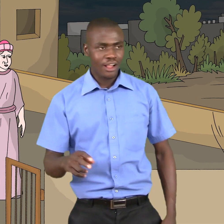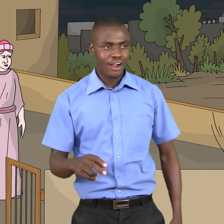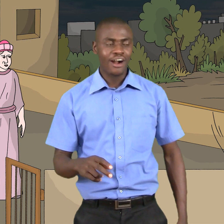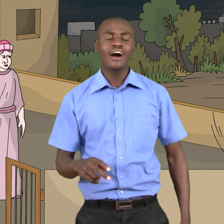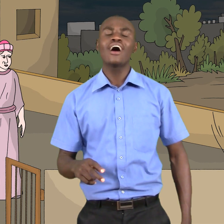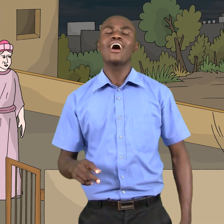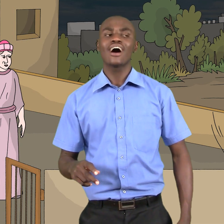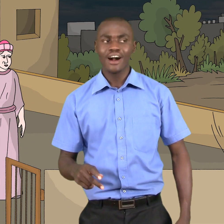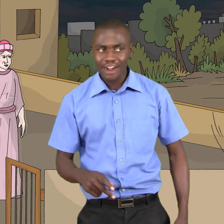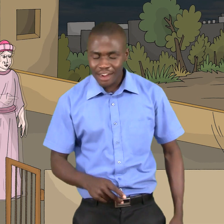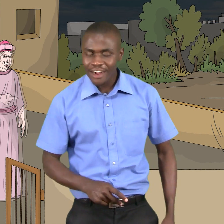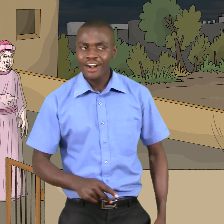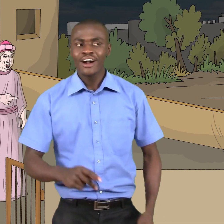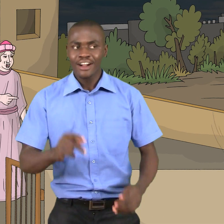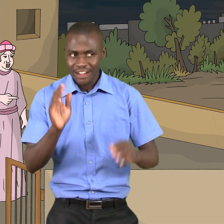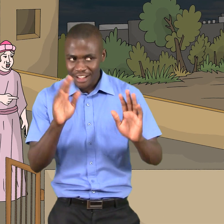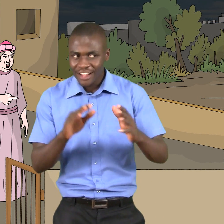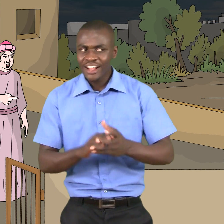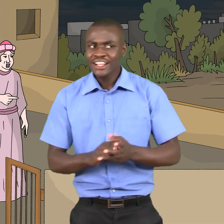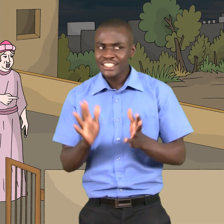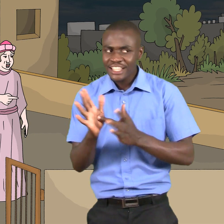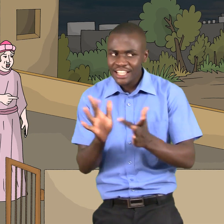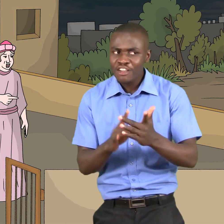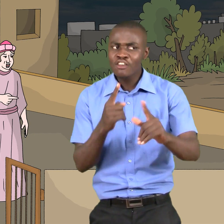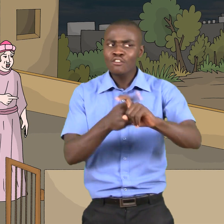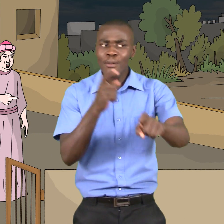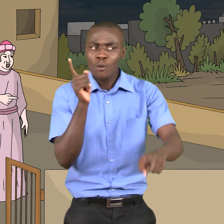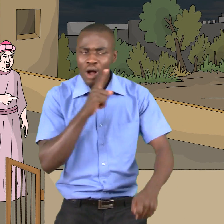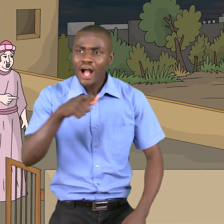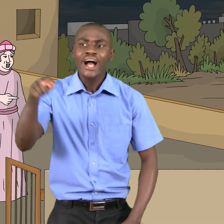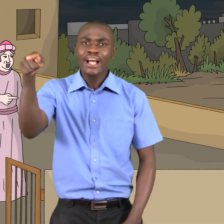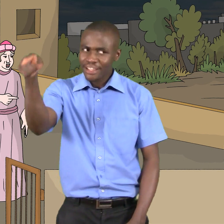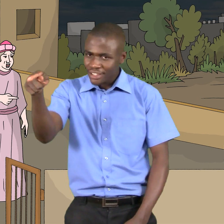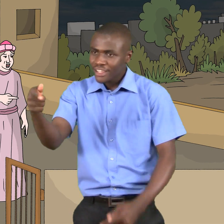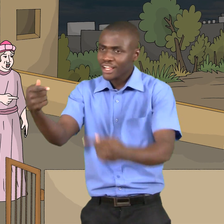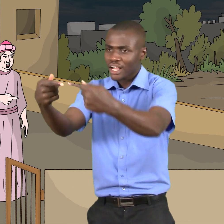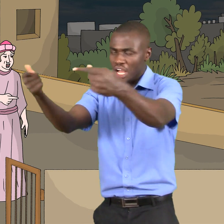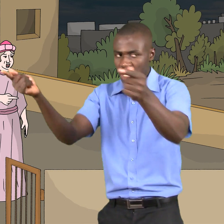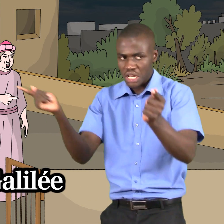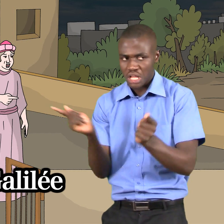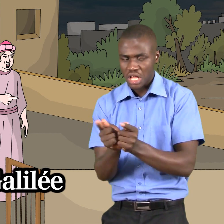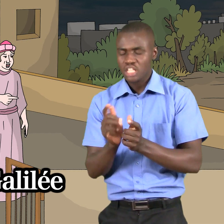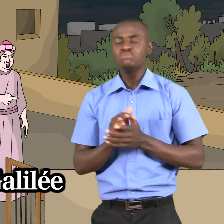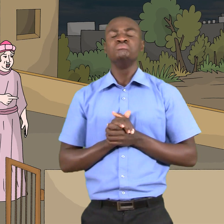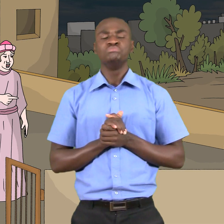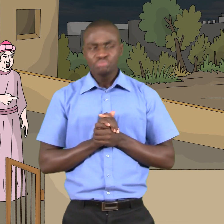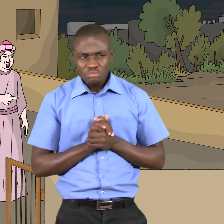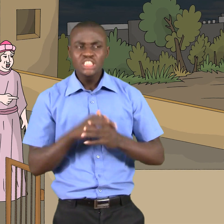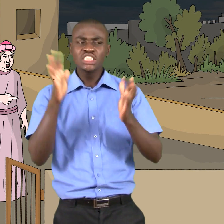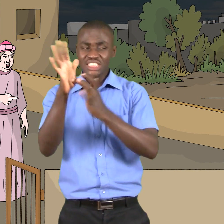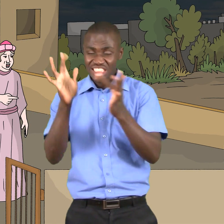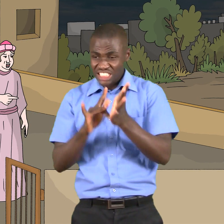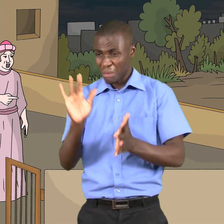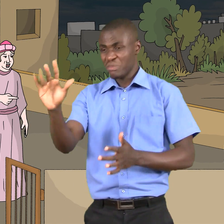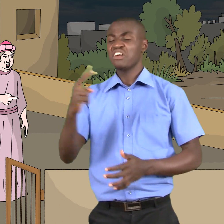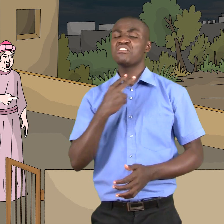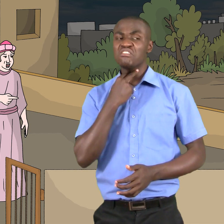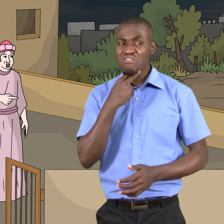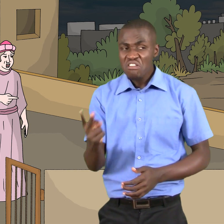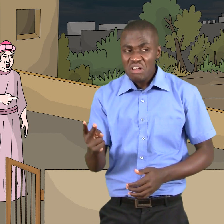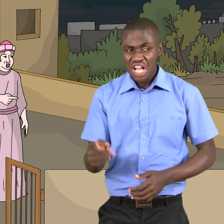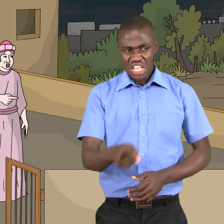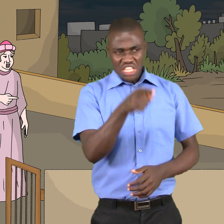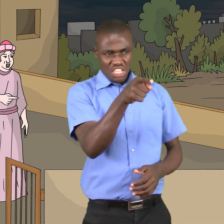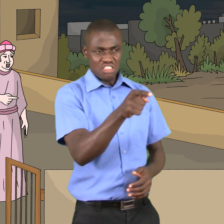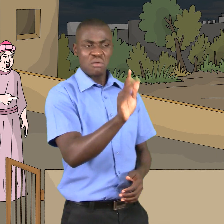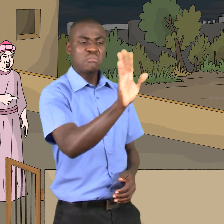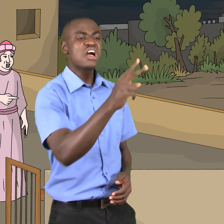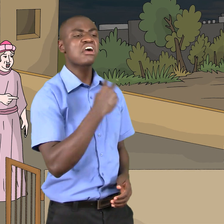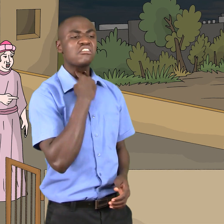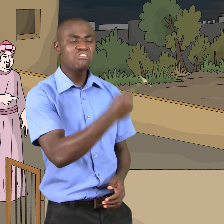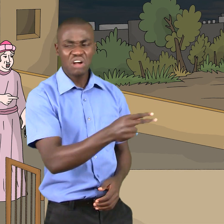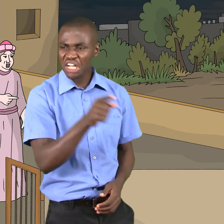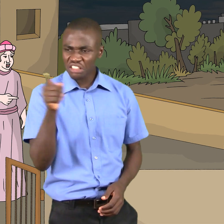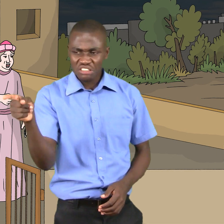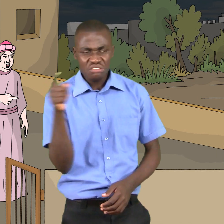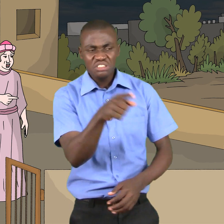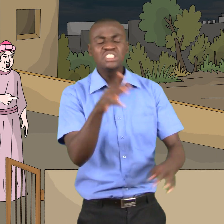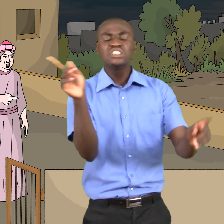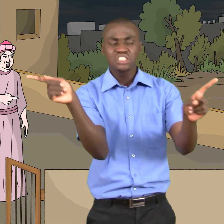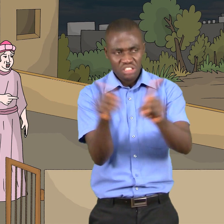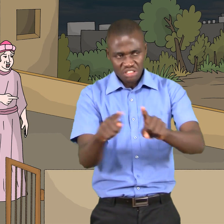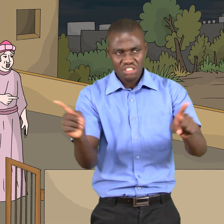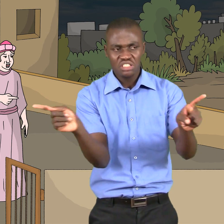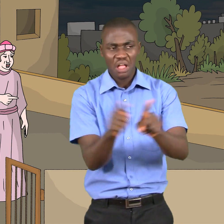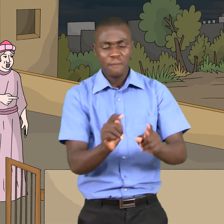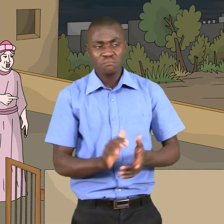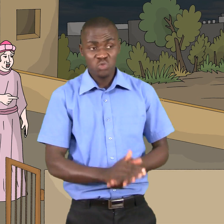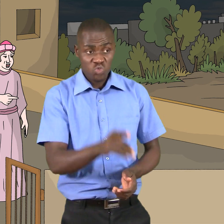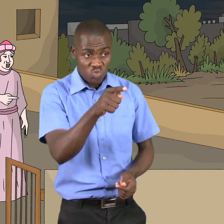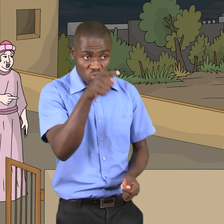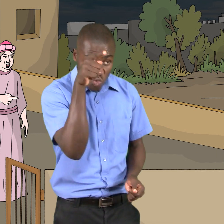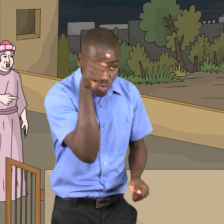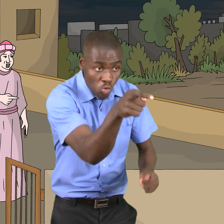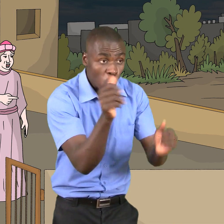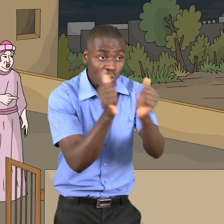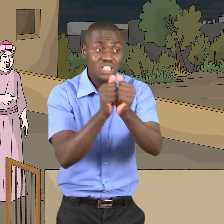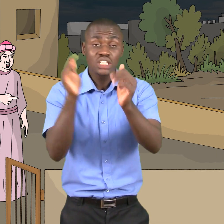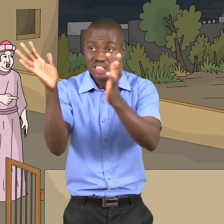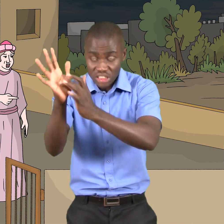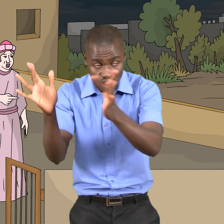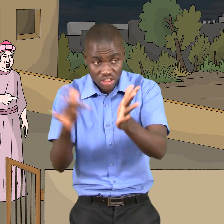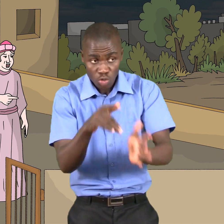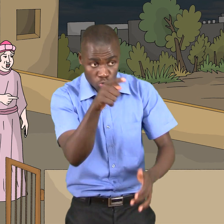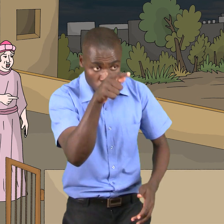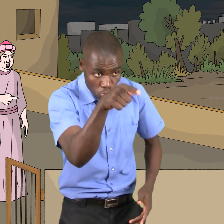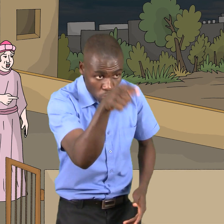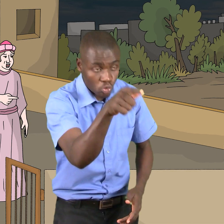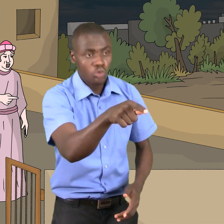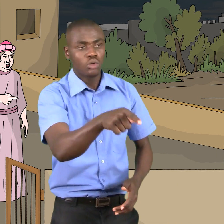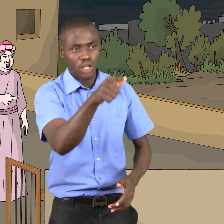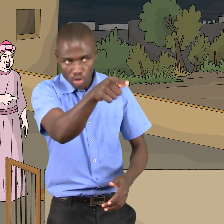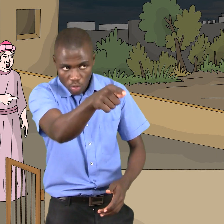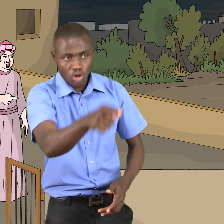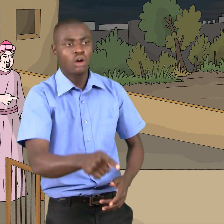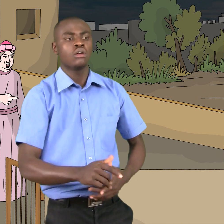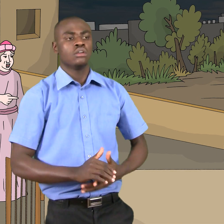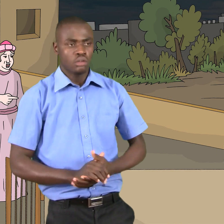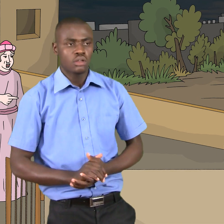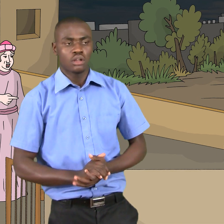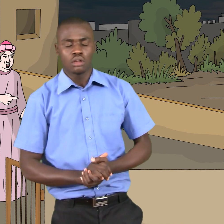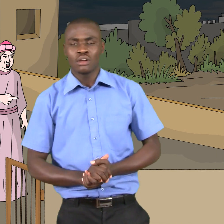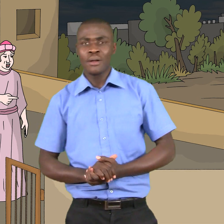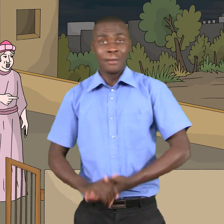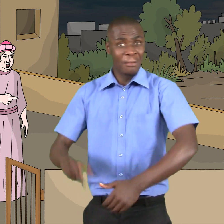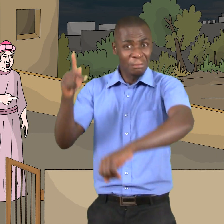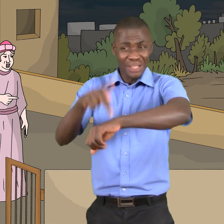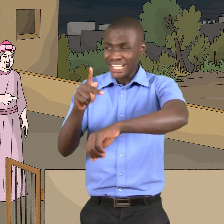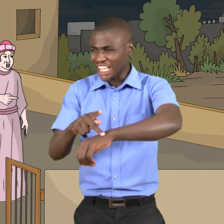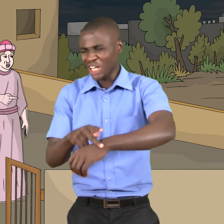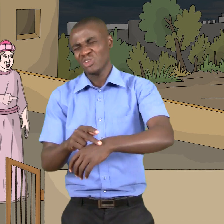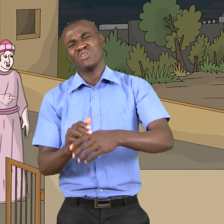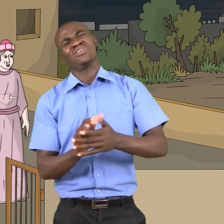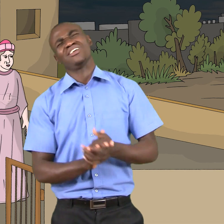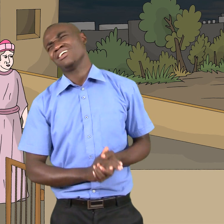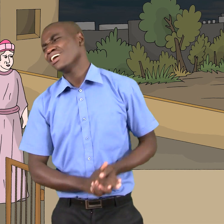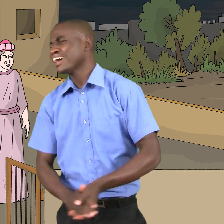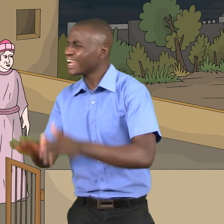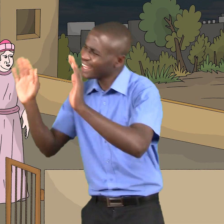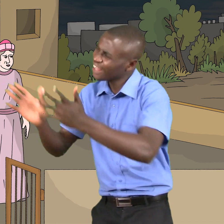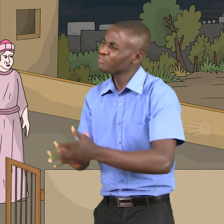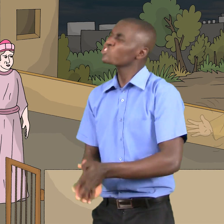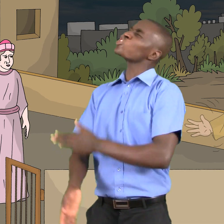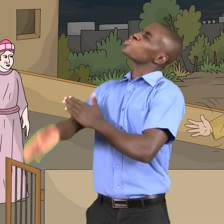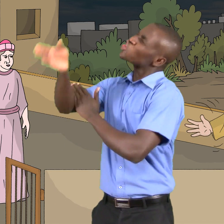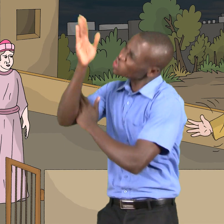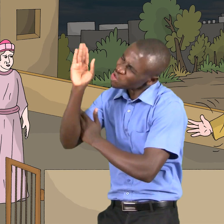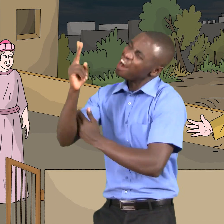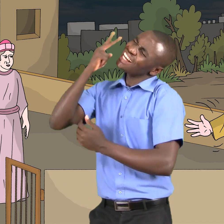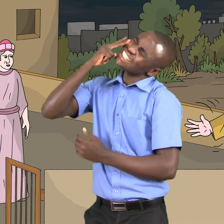“Surely you are one of them,” they said, “for your accent gives you away.”